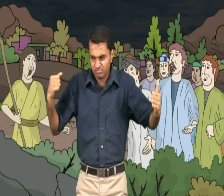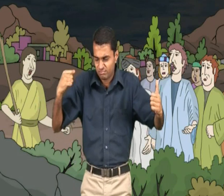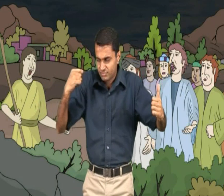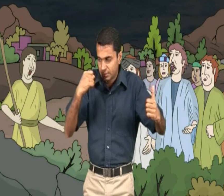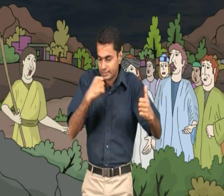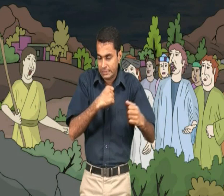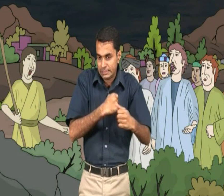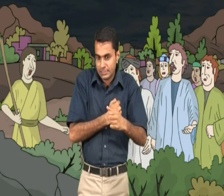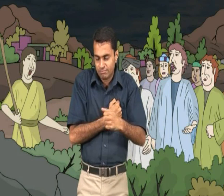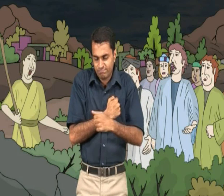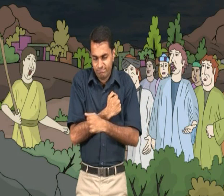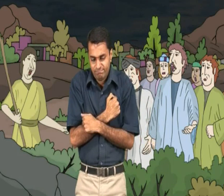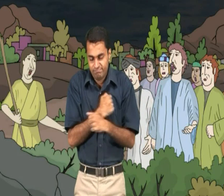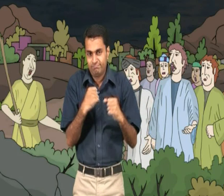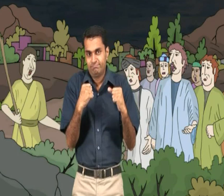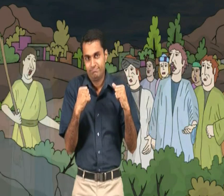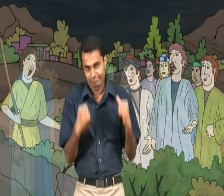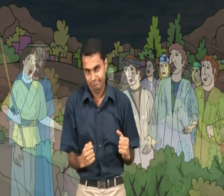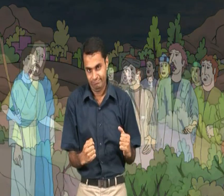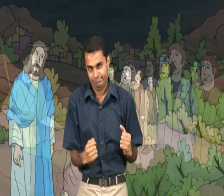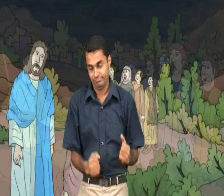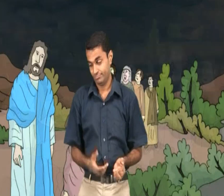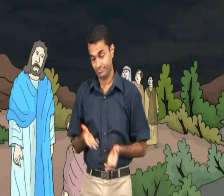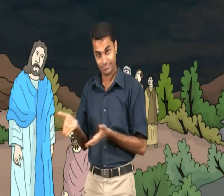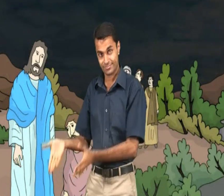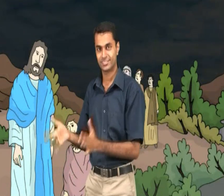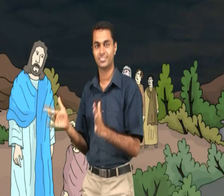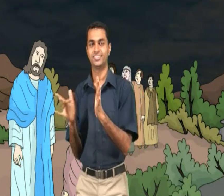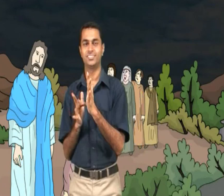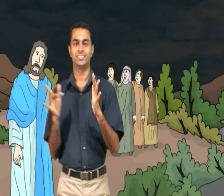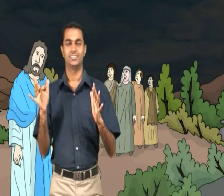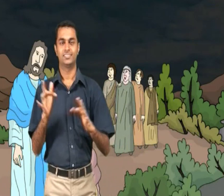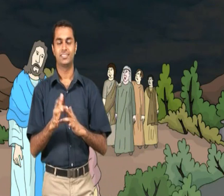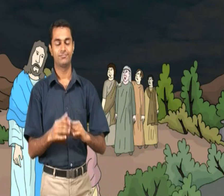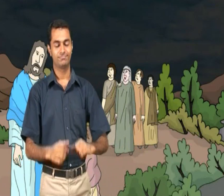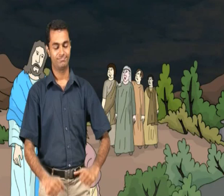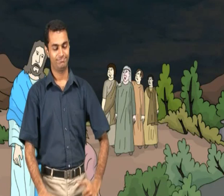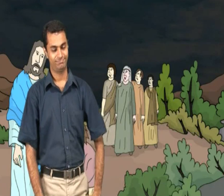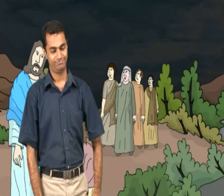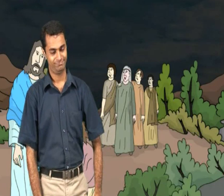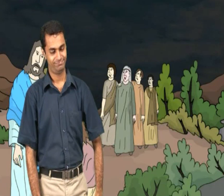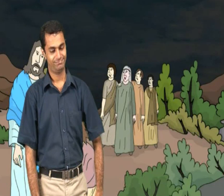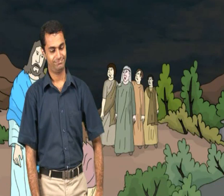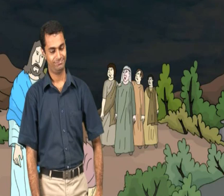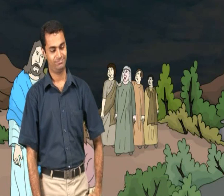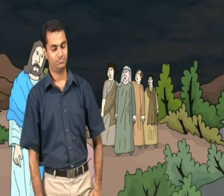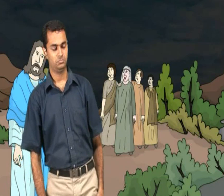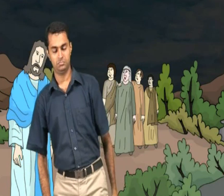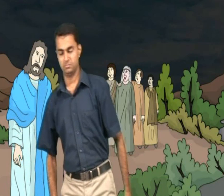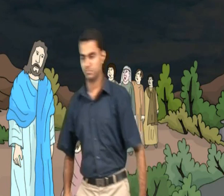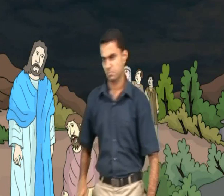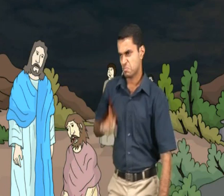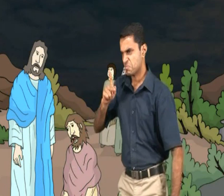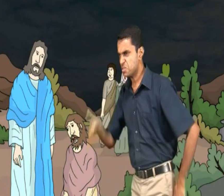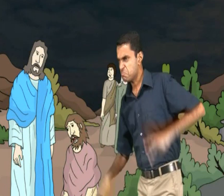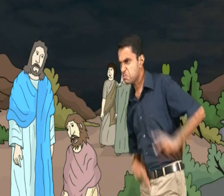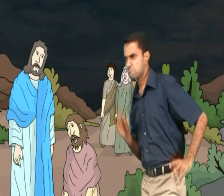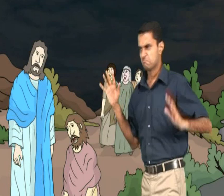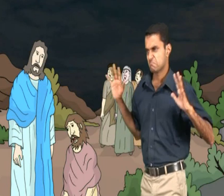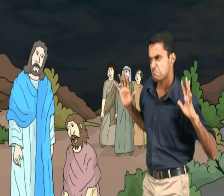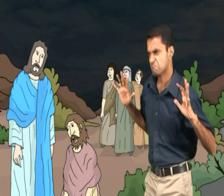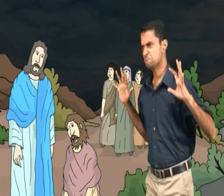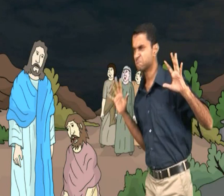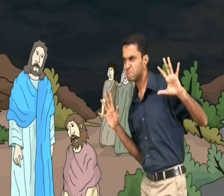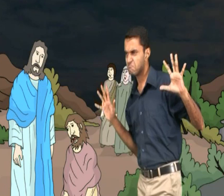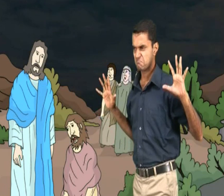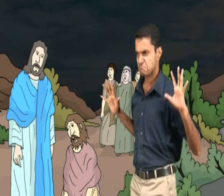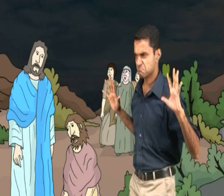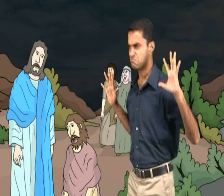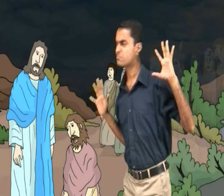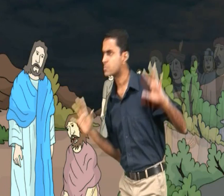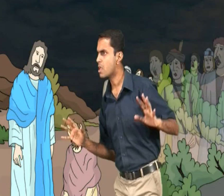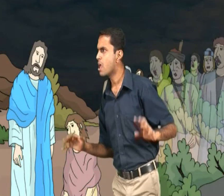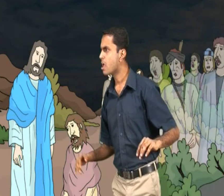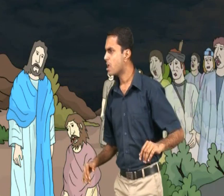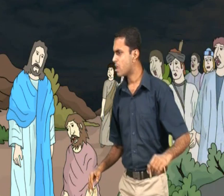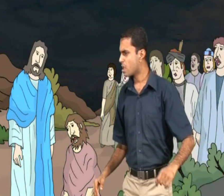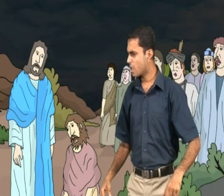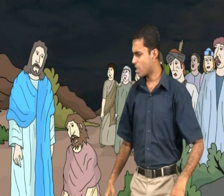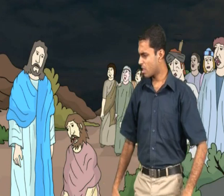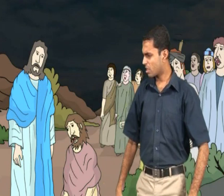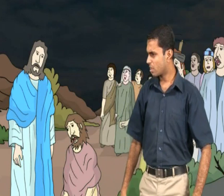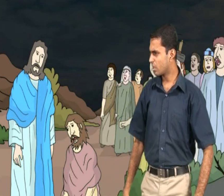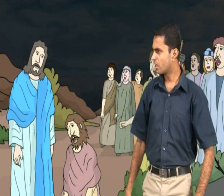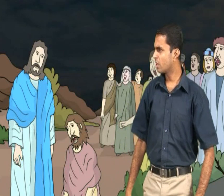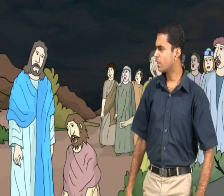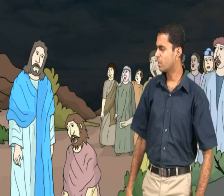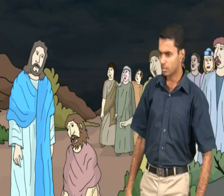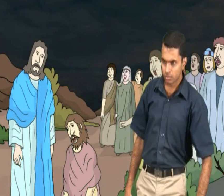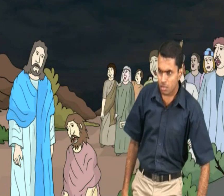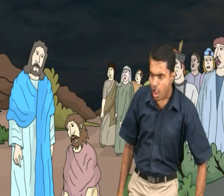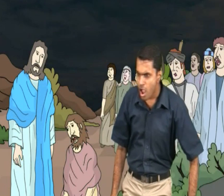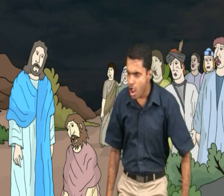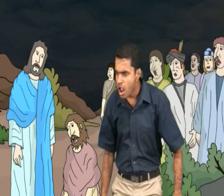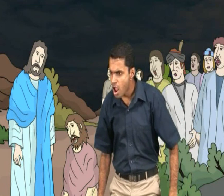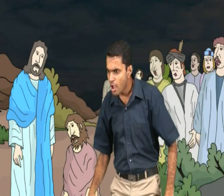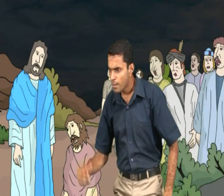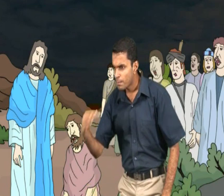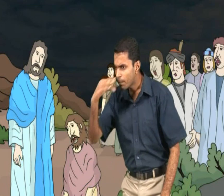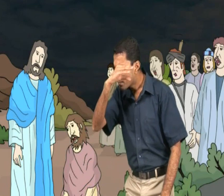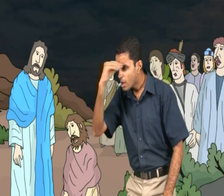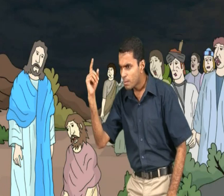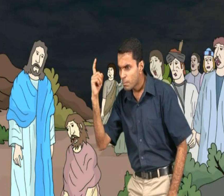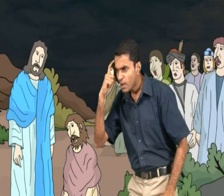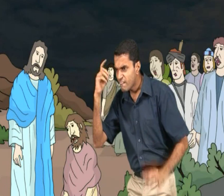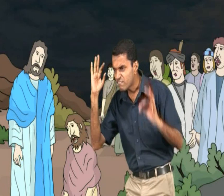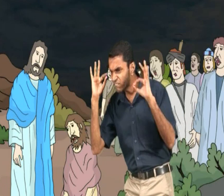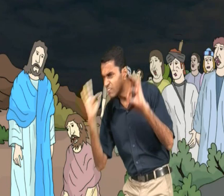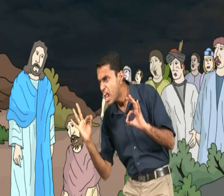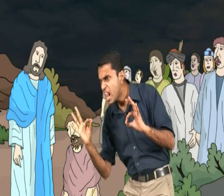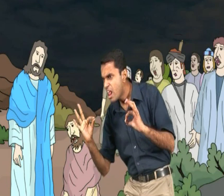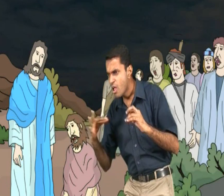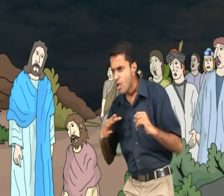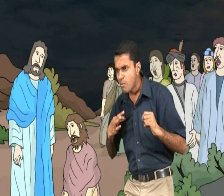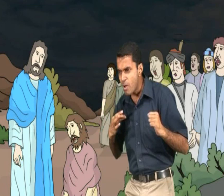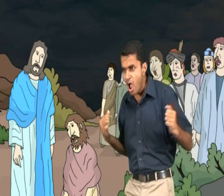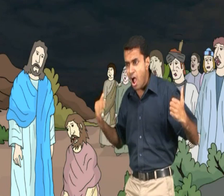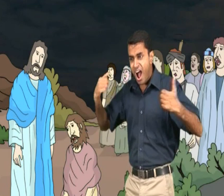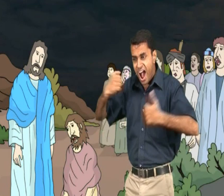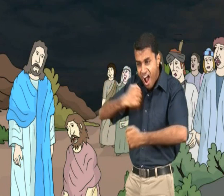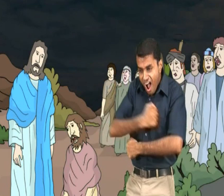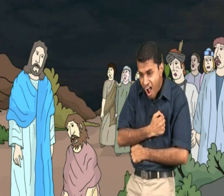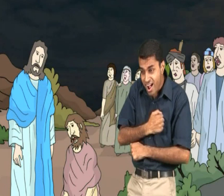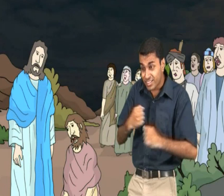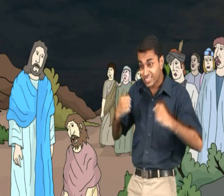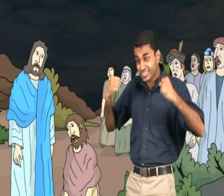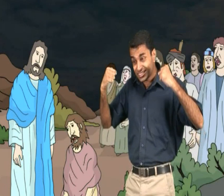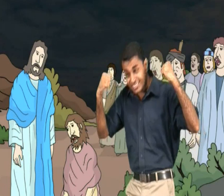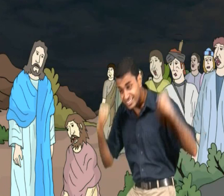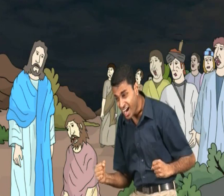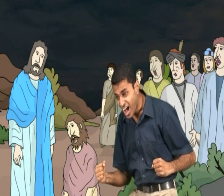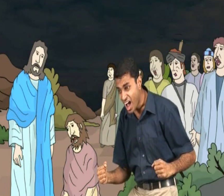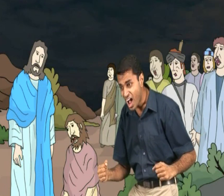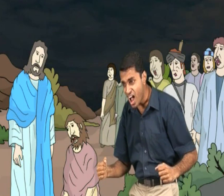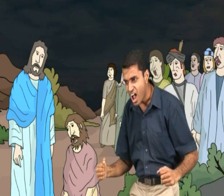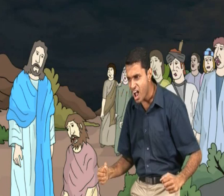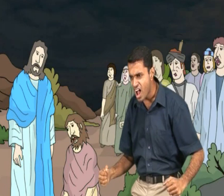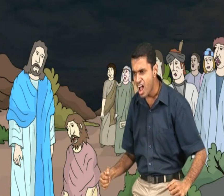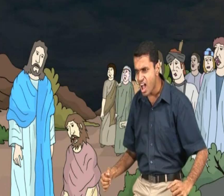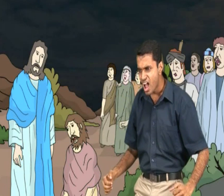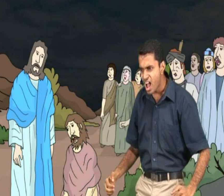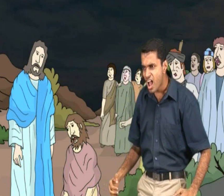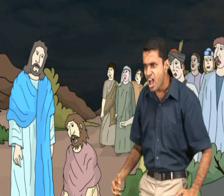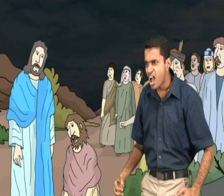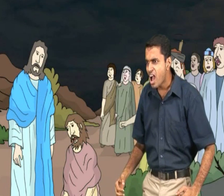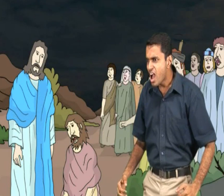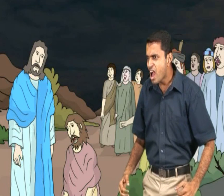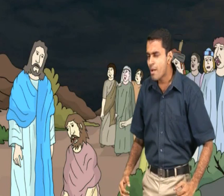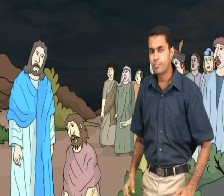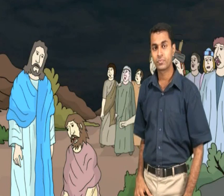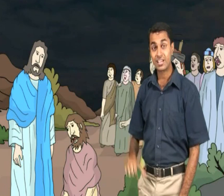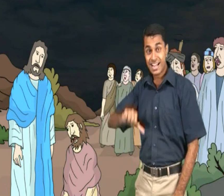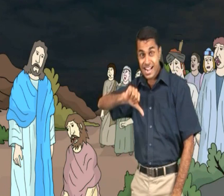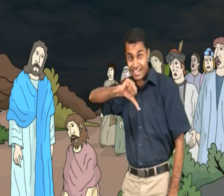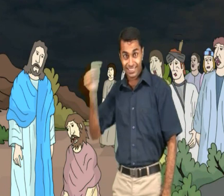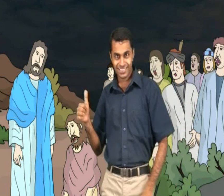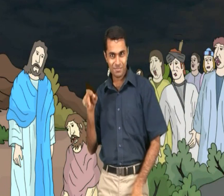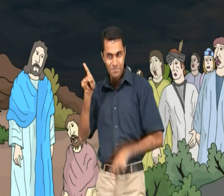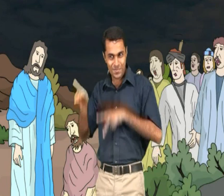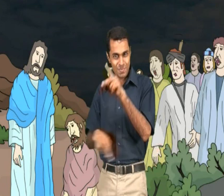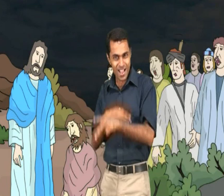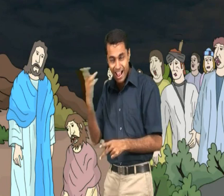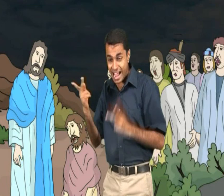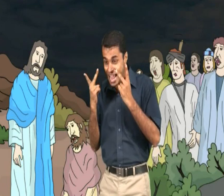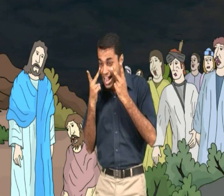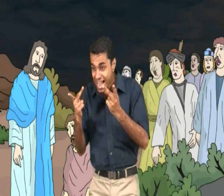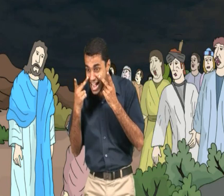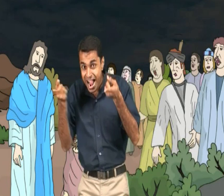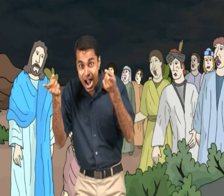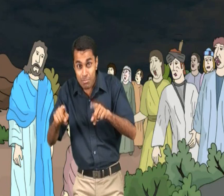When they came to Jesus, they saw the man who had been possessed by the legion of demons sitting there, clothed and in his right mind;